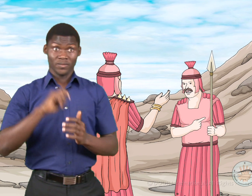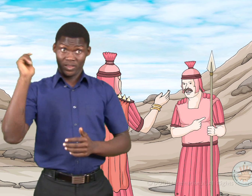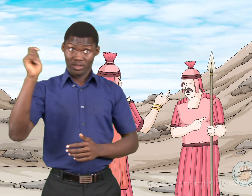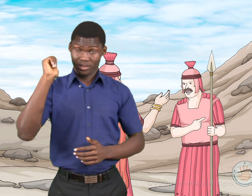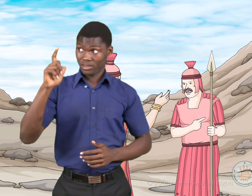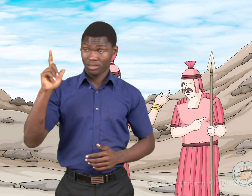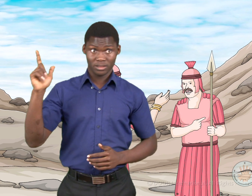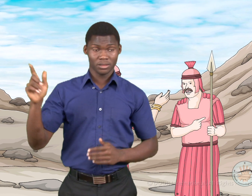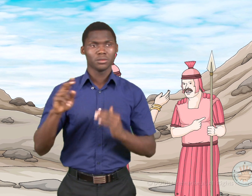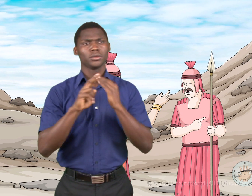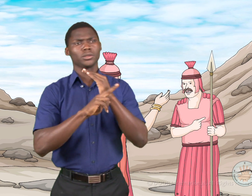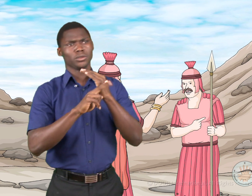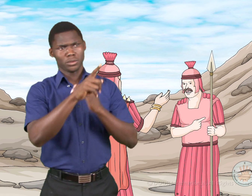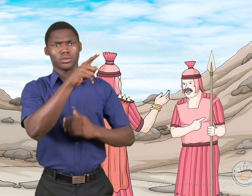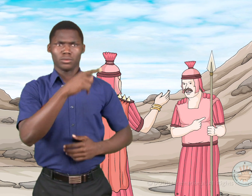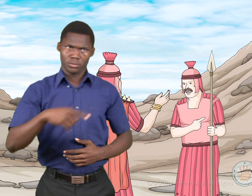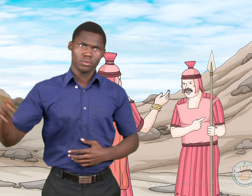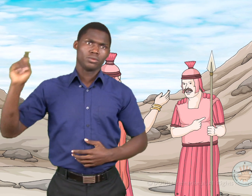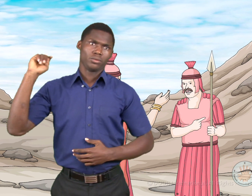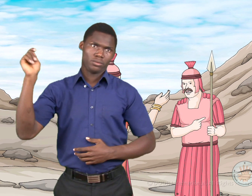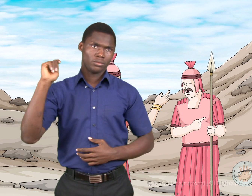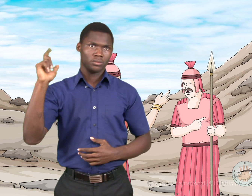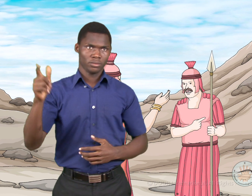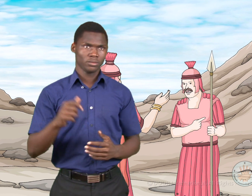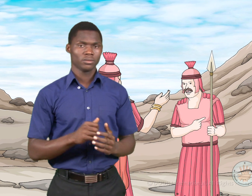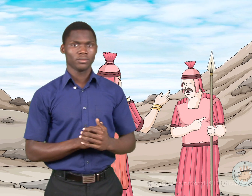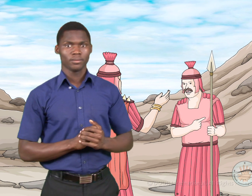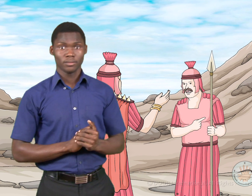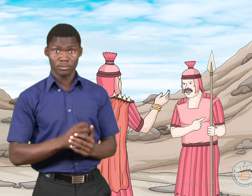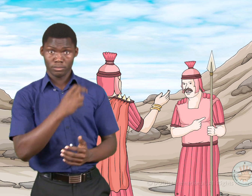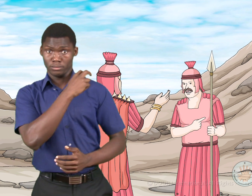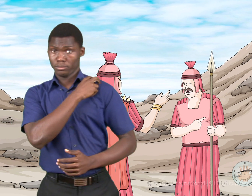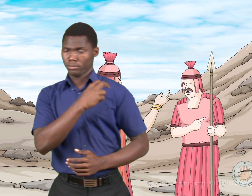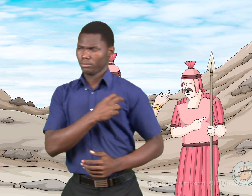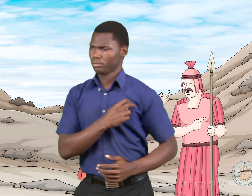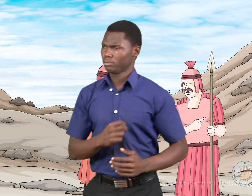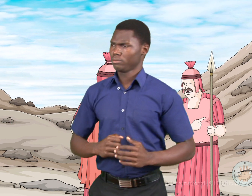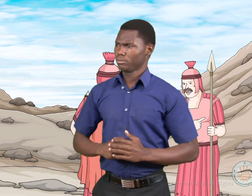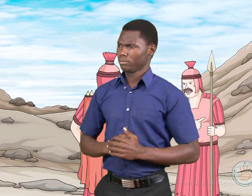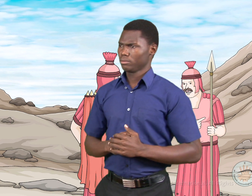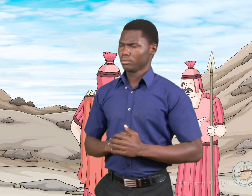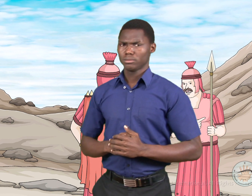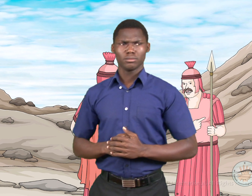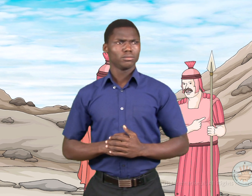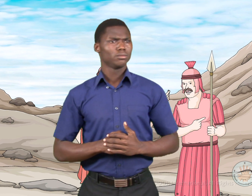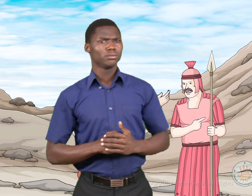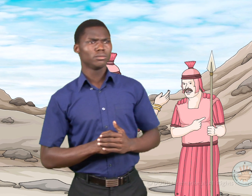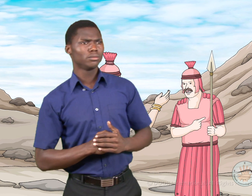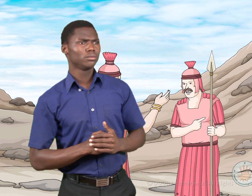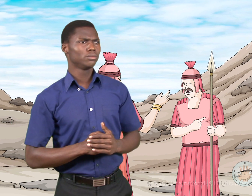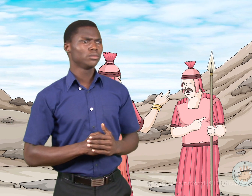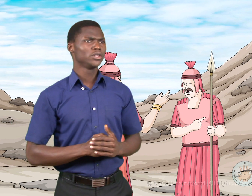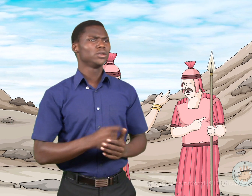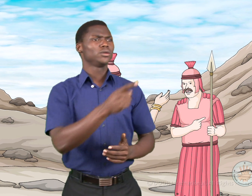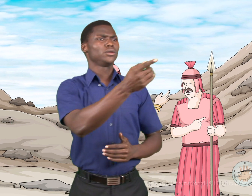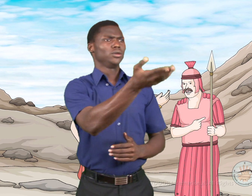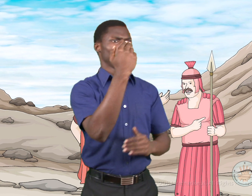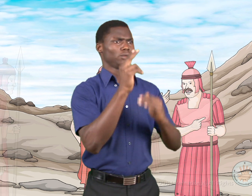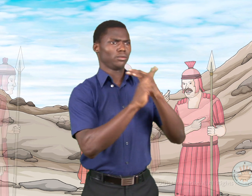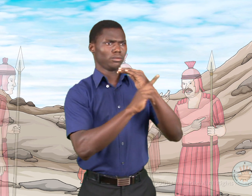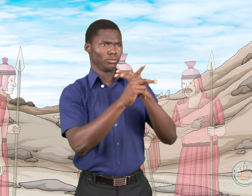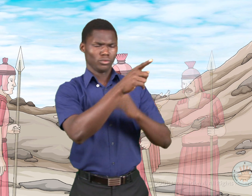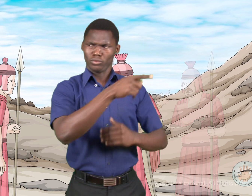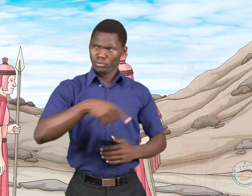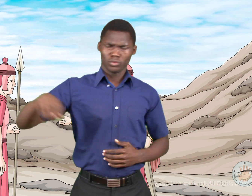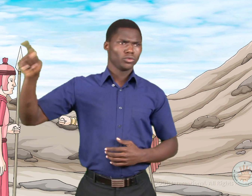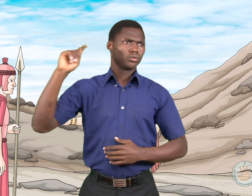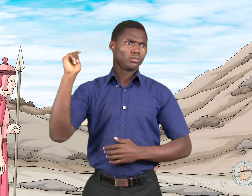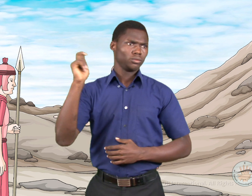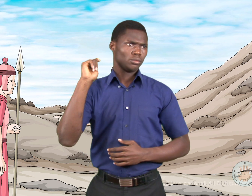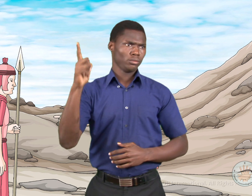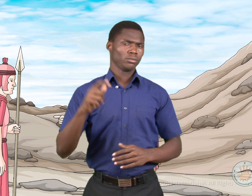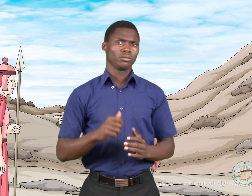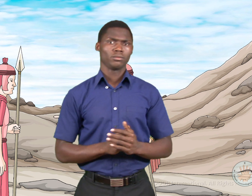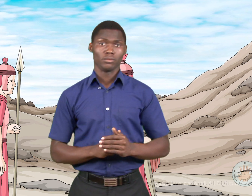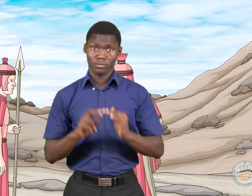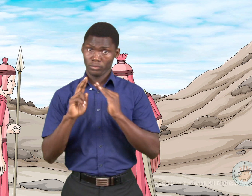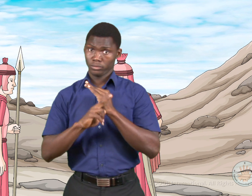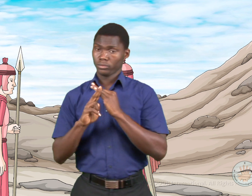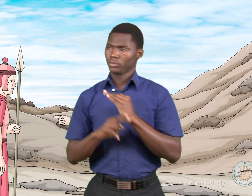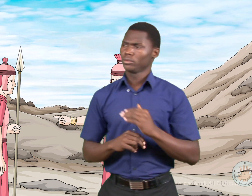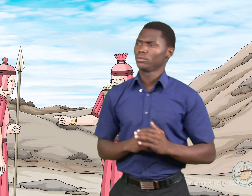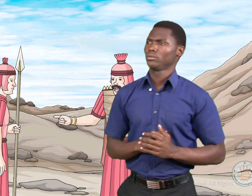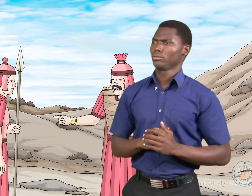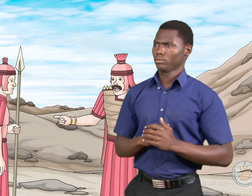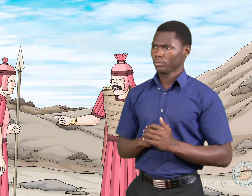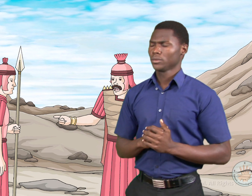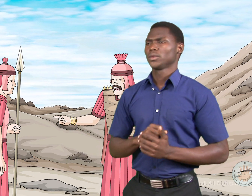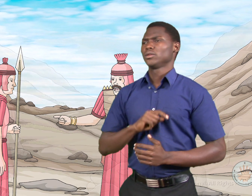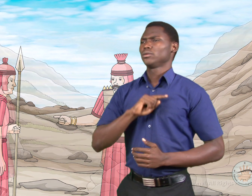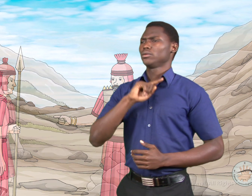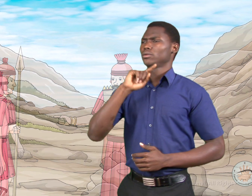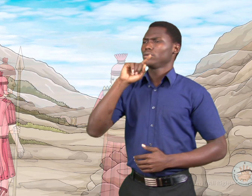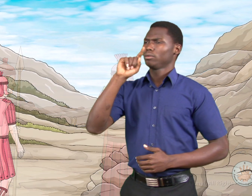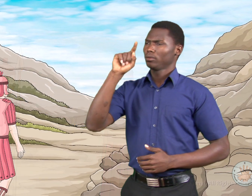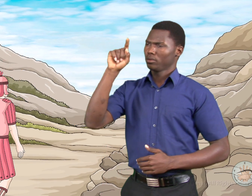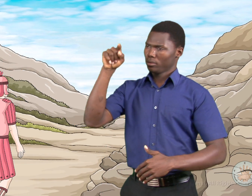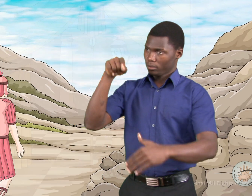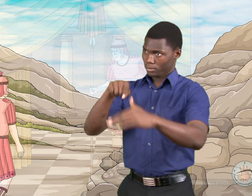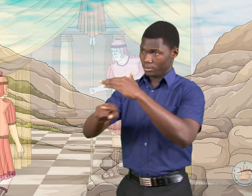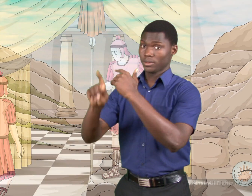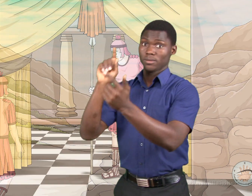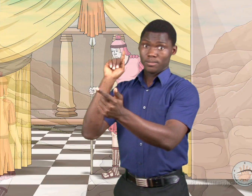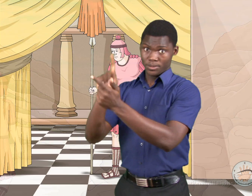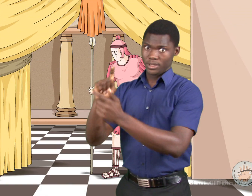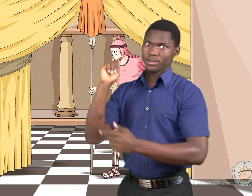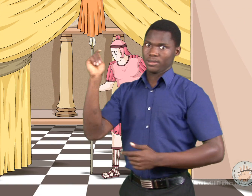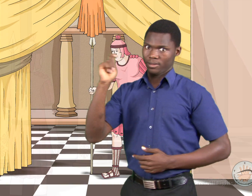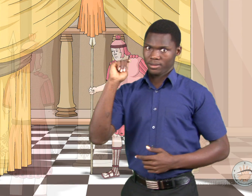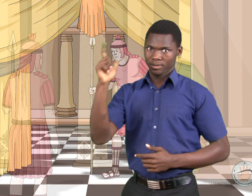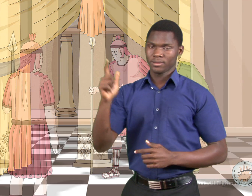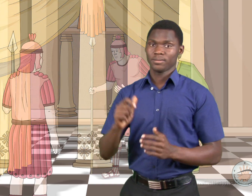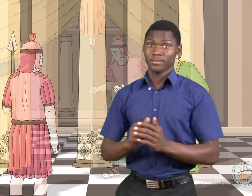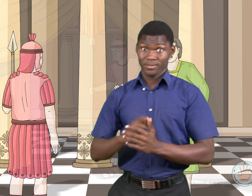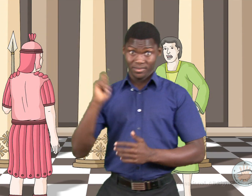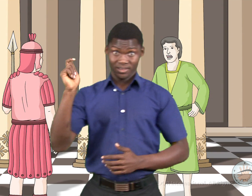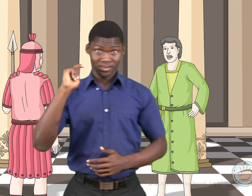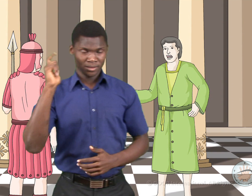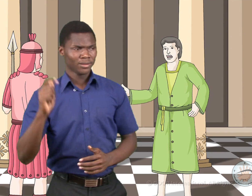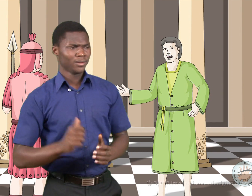So Joab sent him to David.